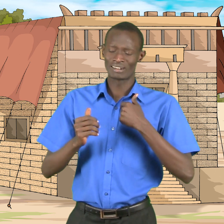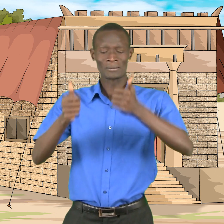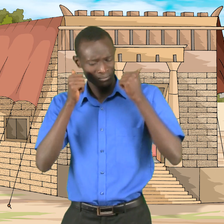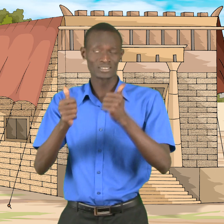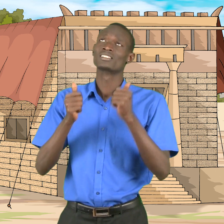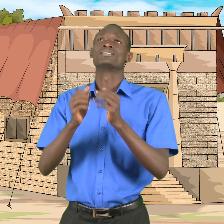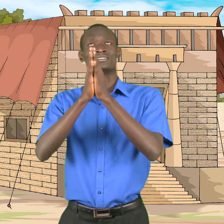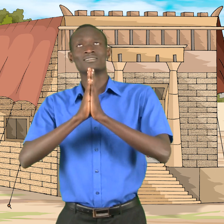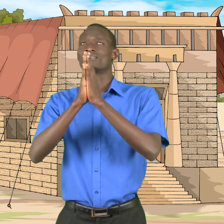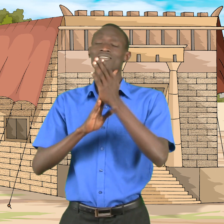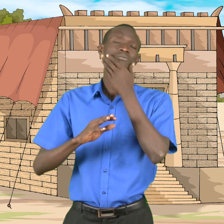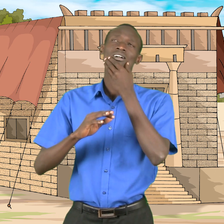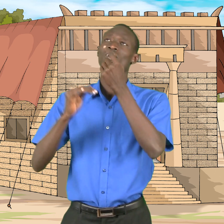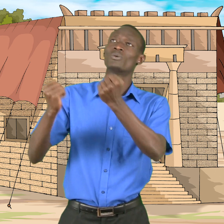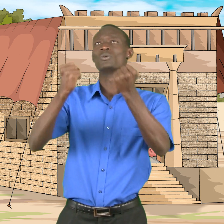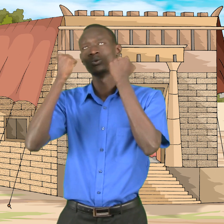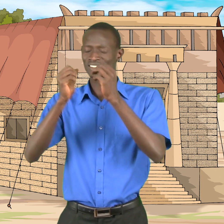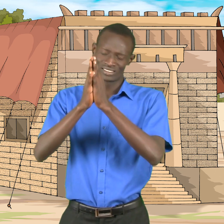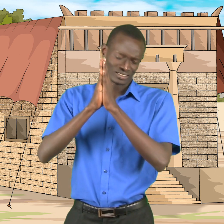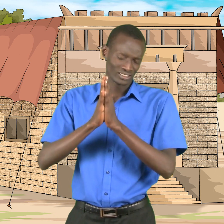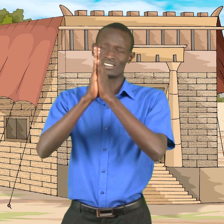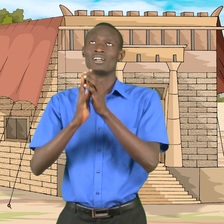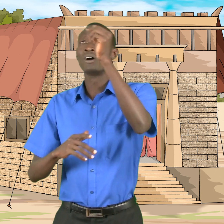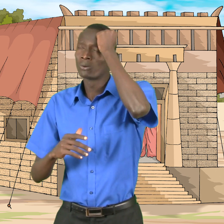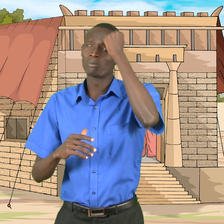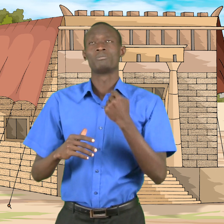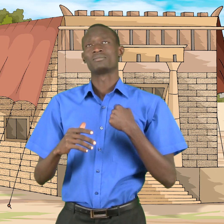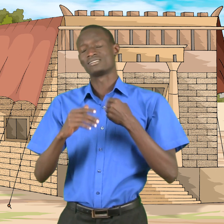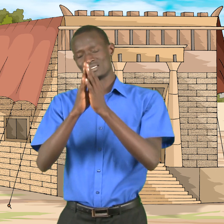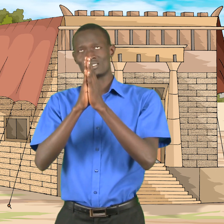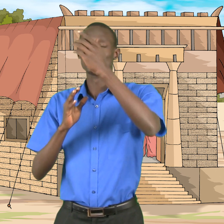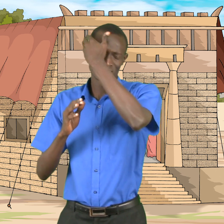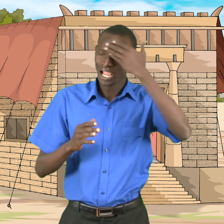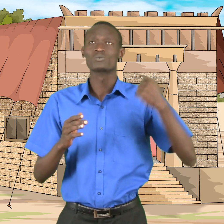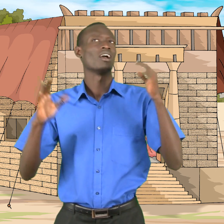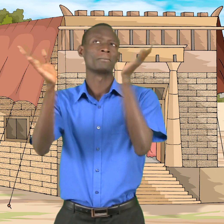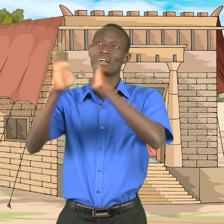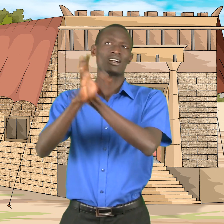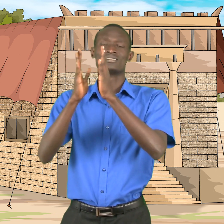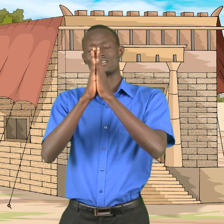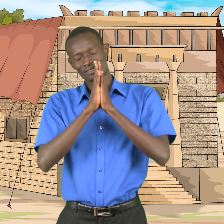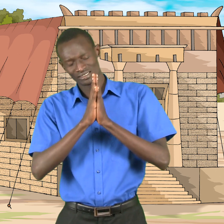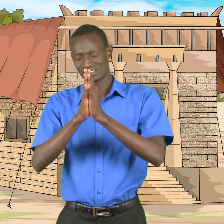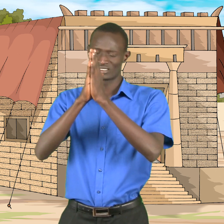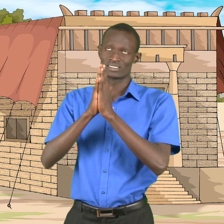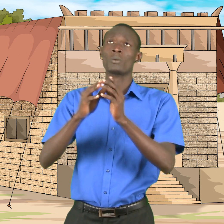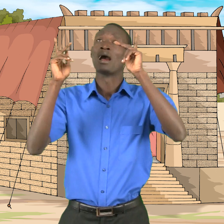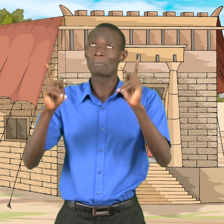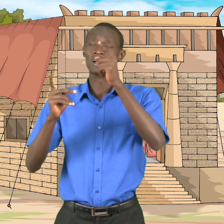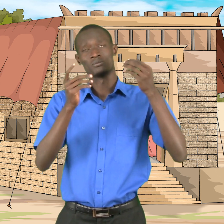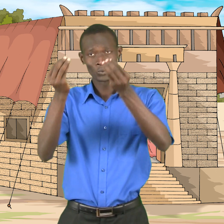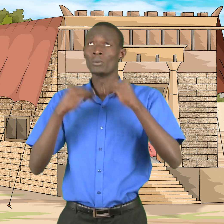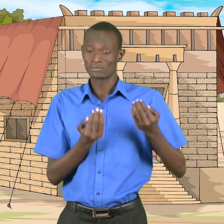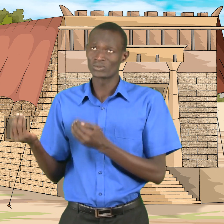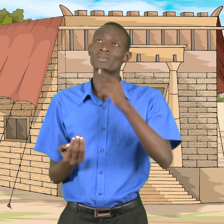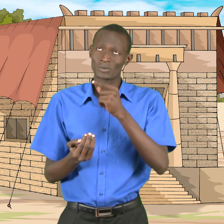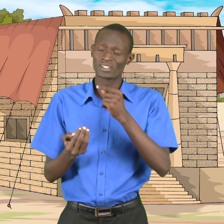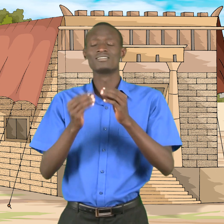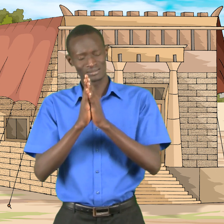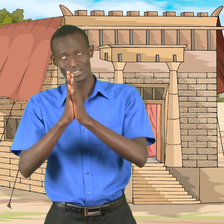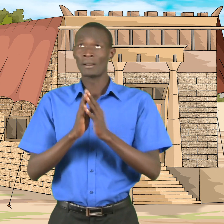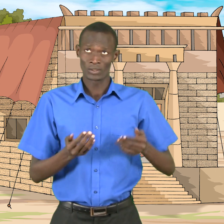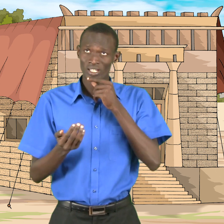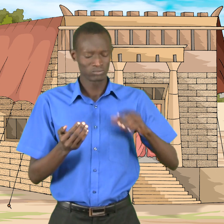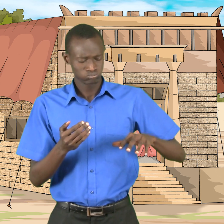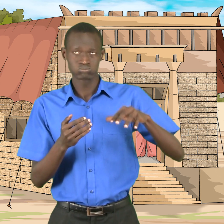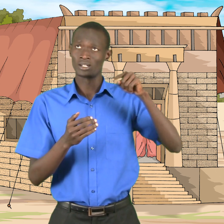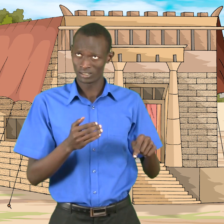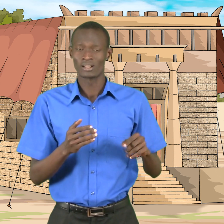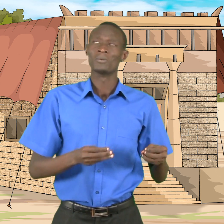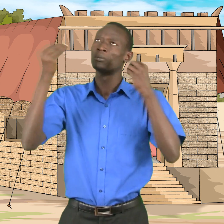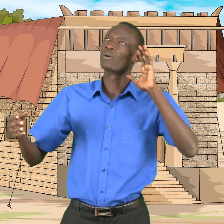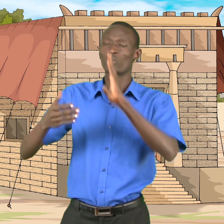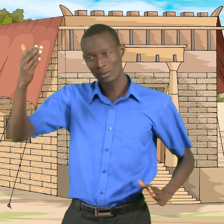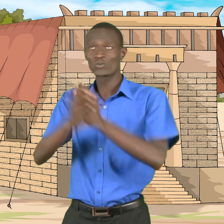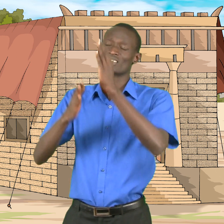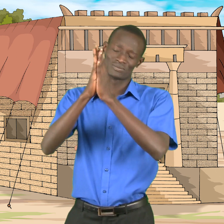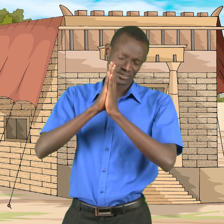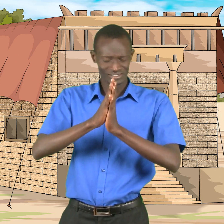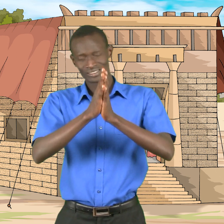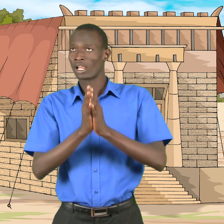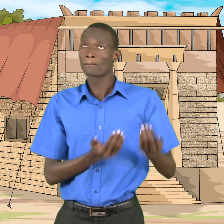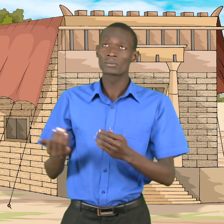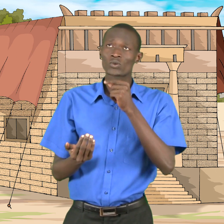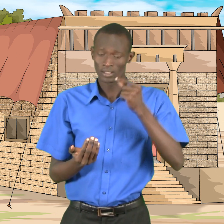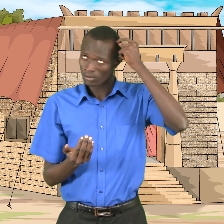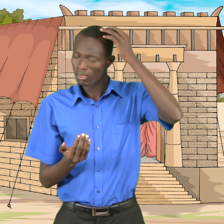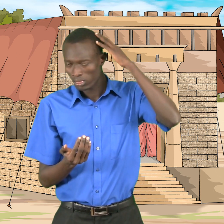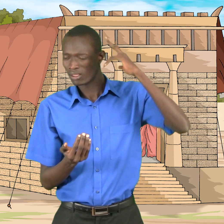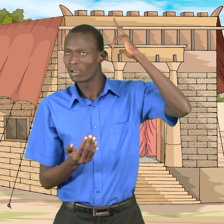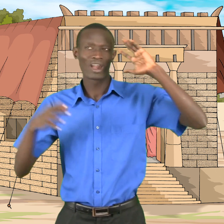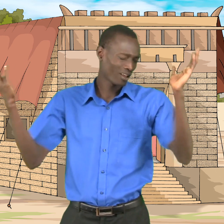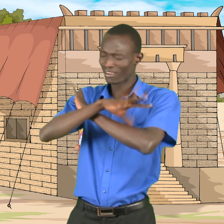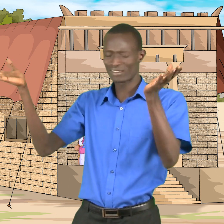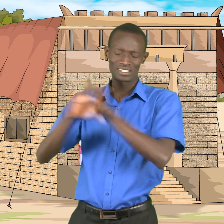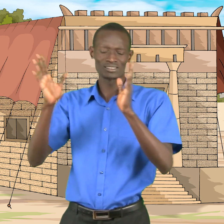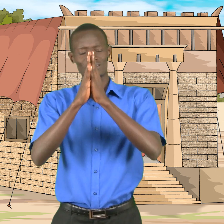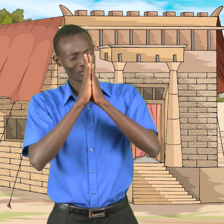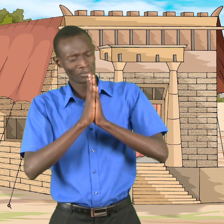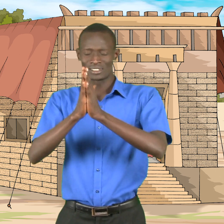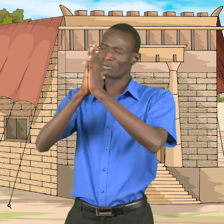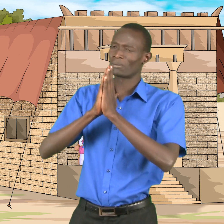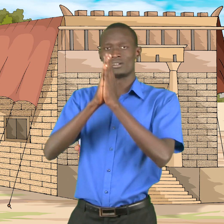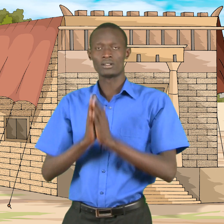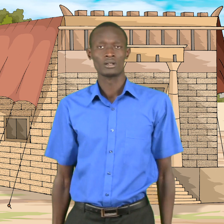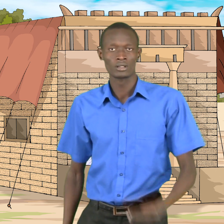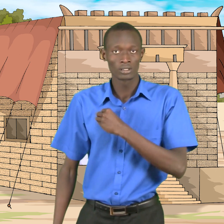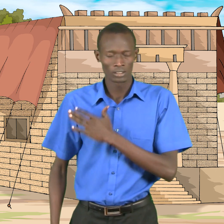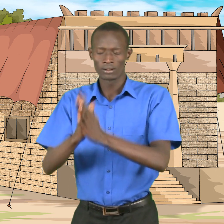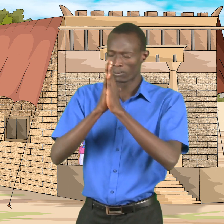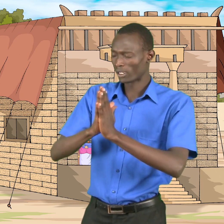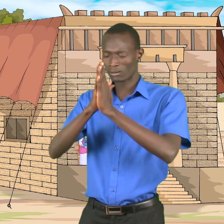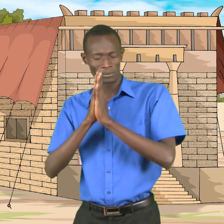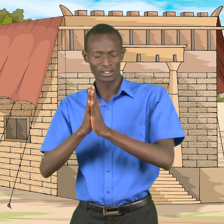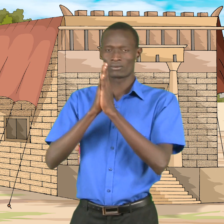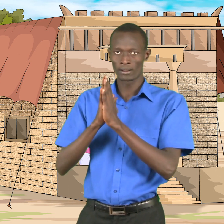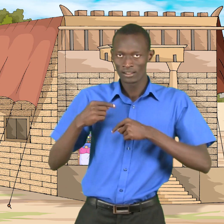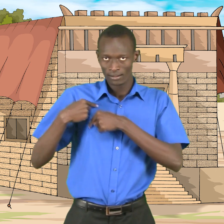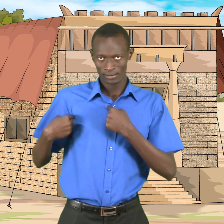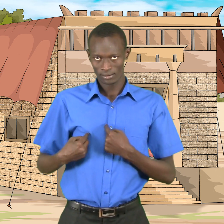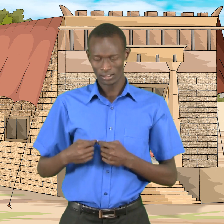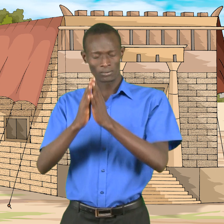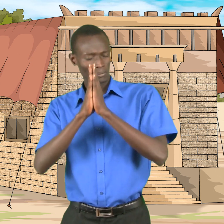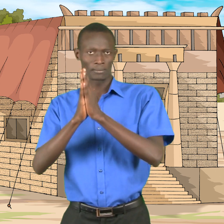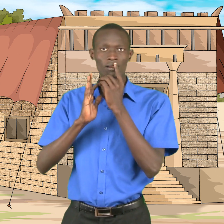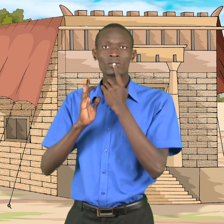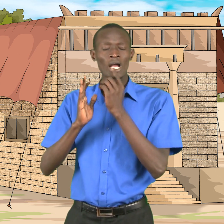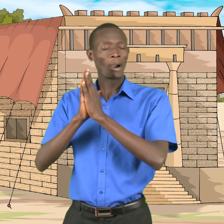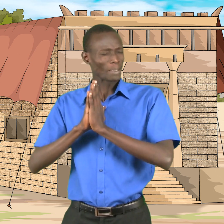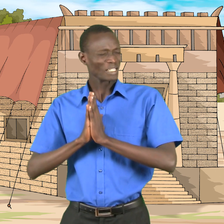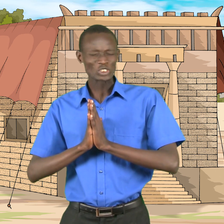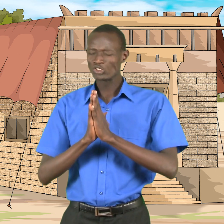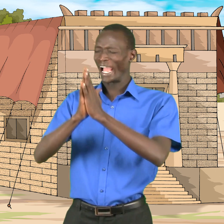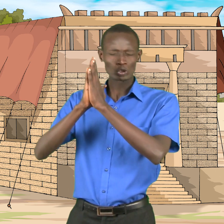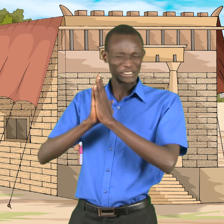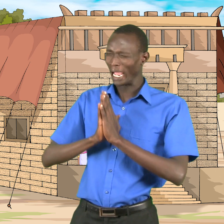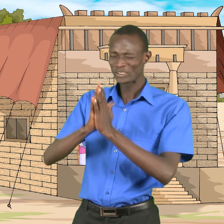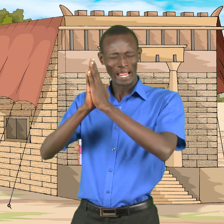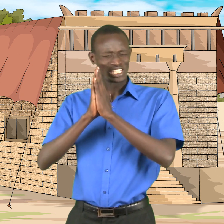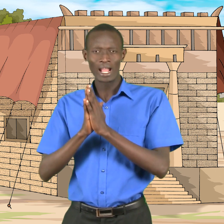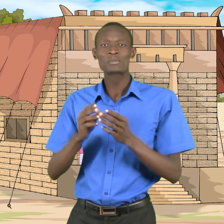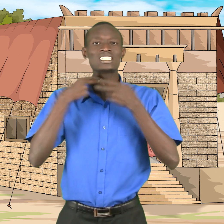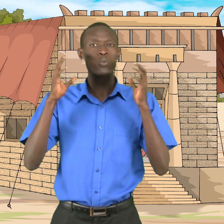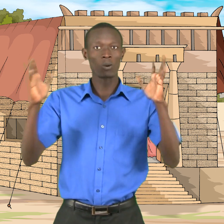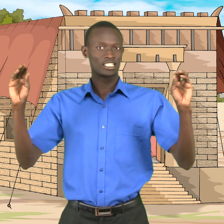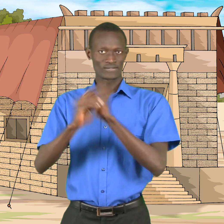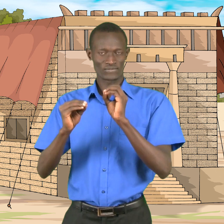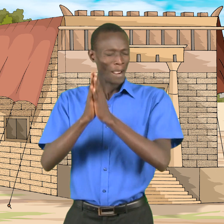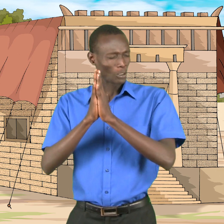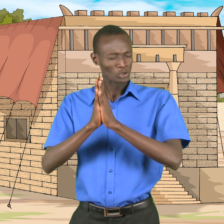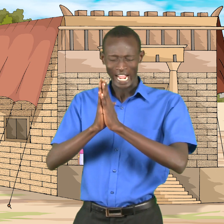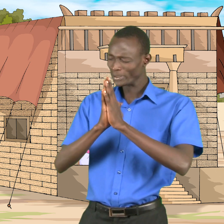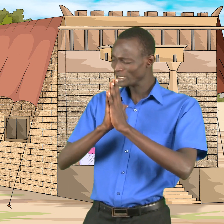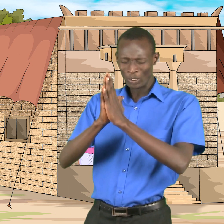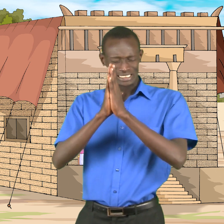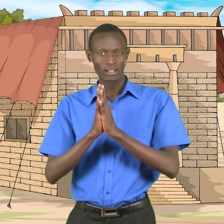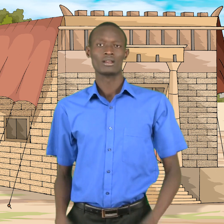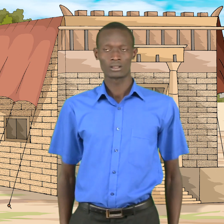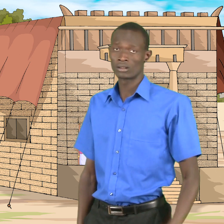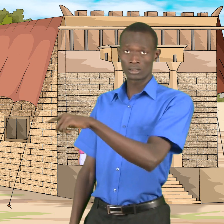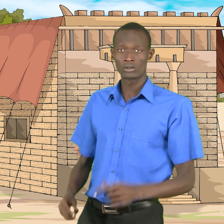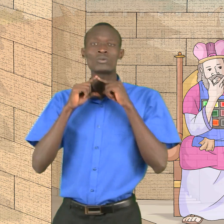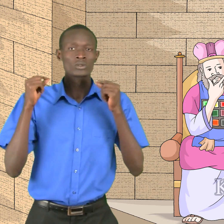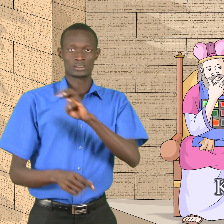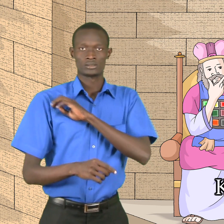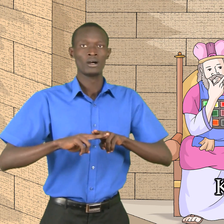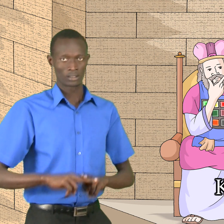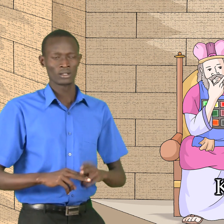And she made a vow, pleading, “O LORD of Hosts, if only You will look upon the affliction of Your maidservant and remember me, not forgetting Your maidservant but giving her a son, then I will dedicate him to the LORD all the days of his life, and no razor shall ever come over his head.”